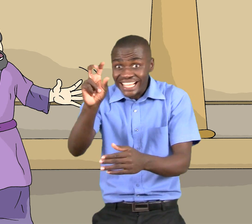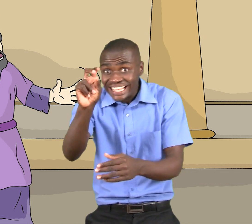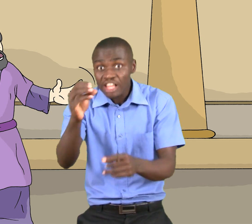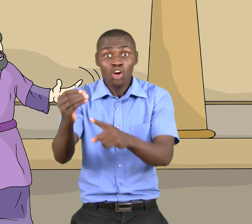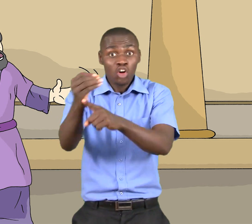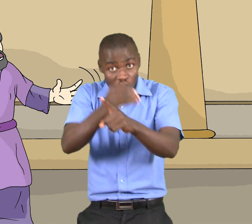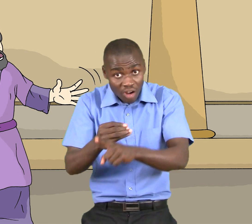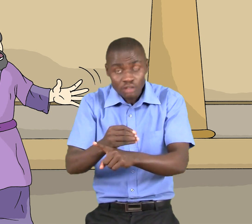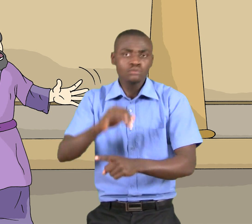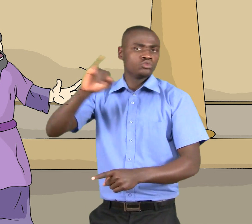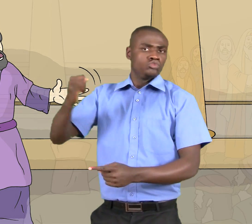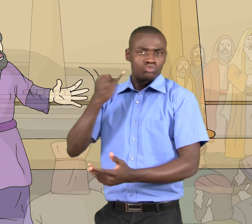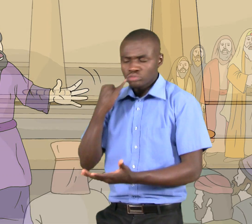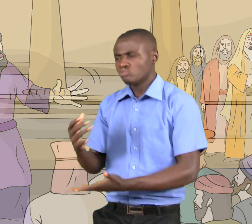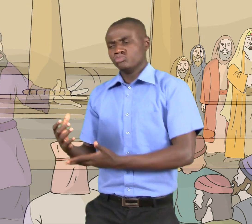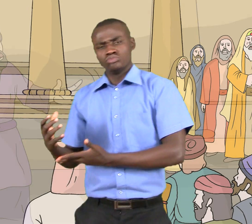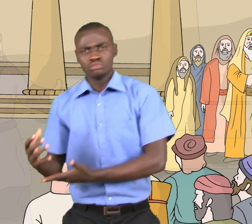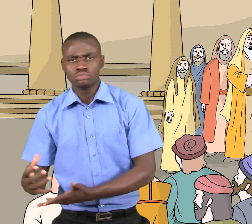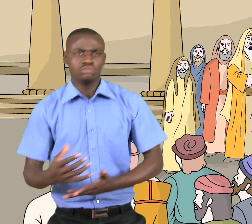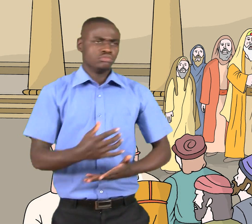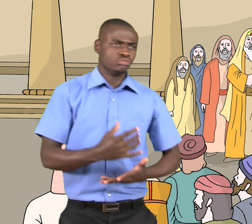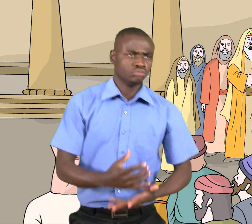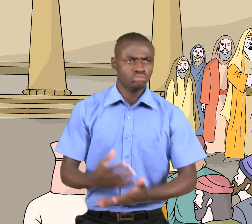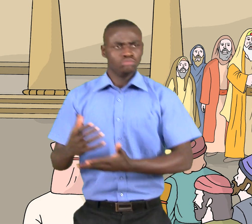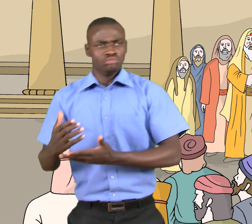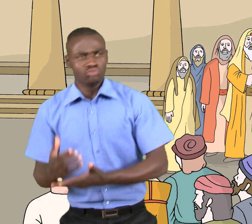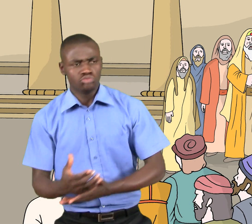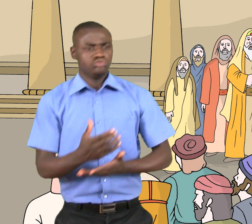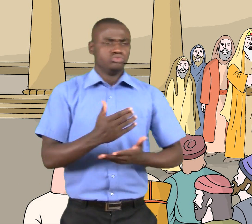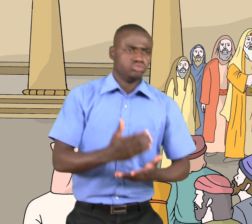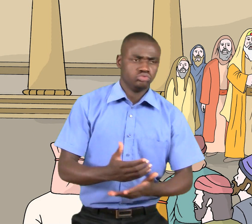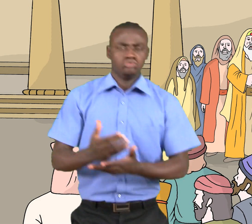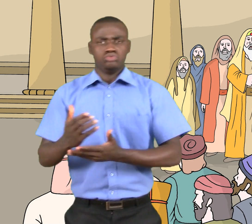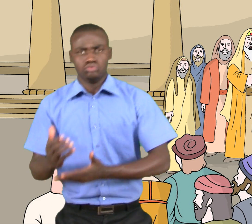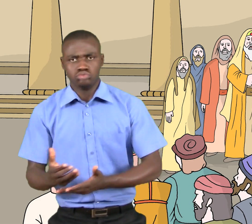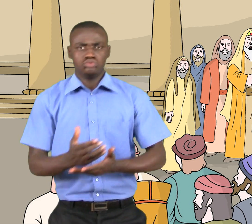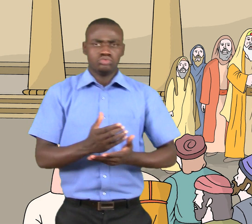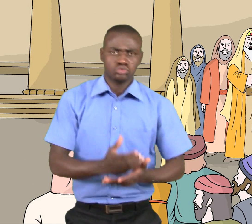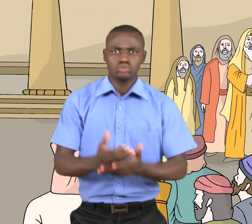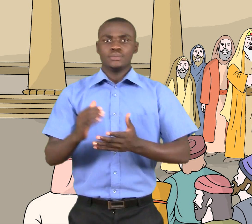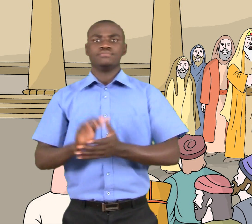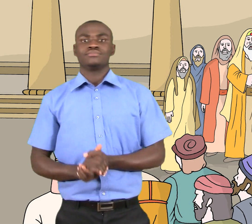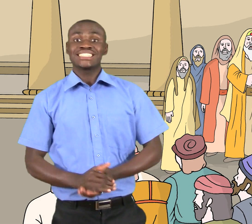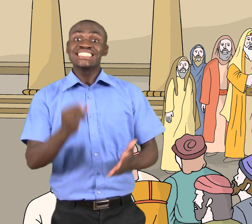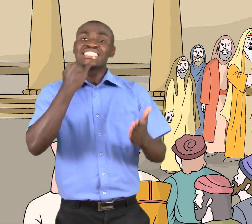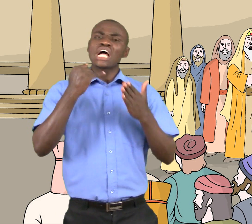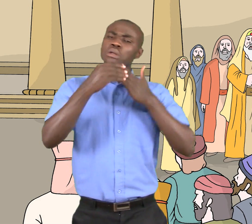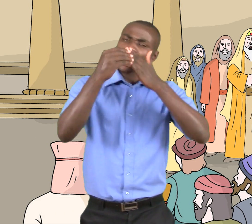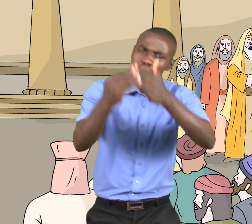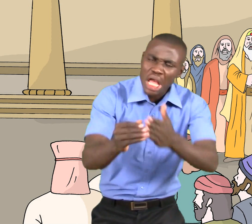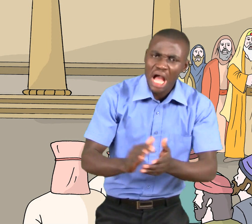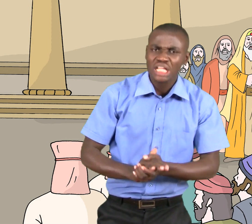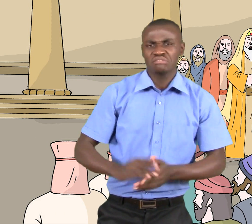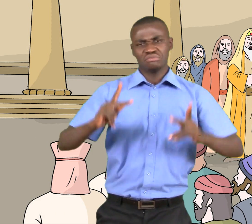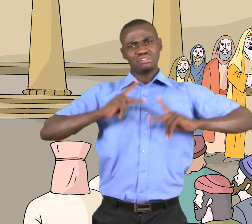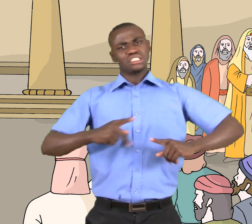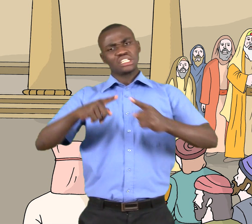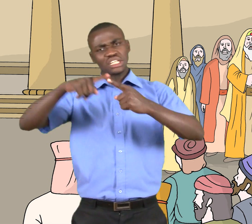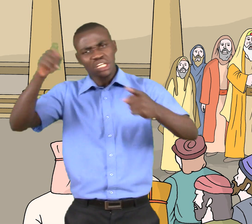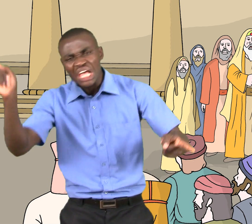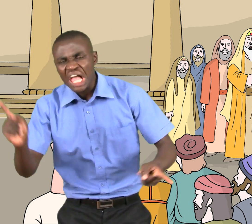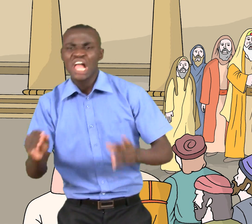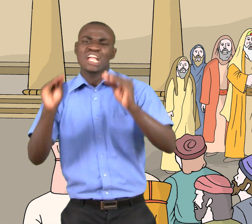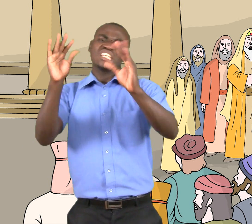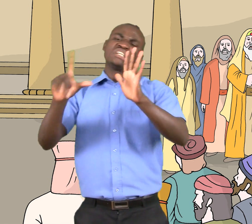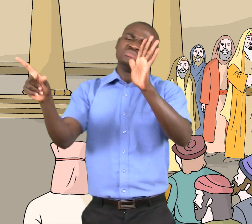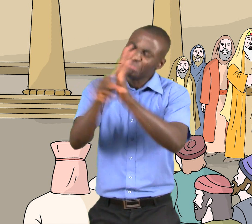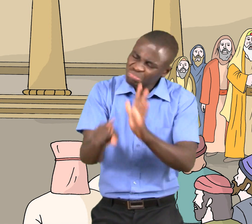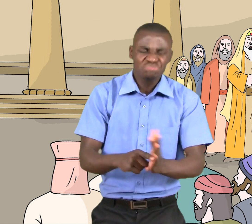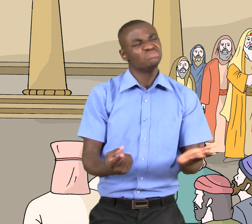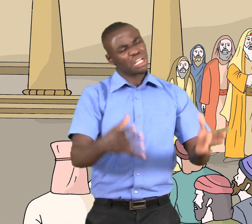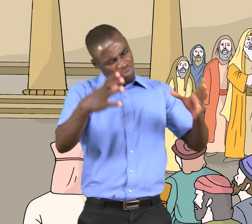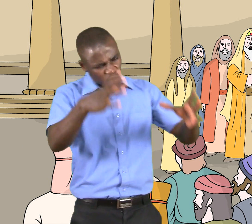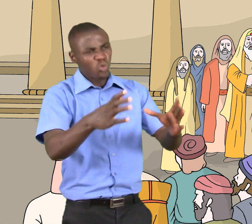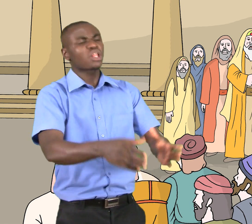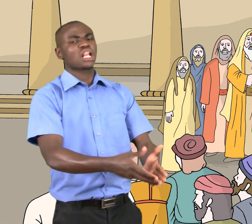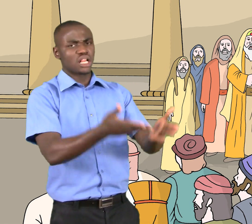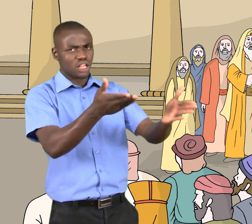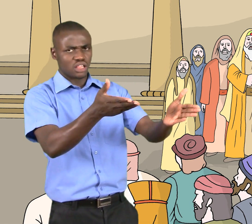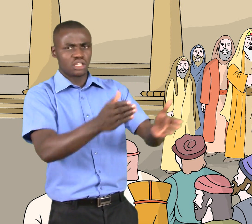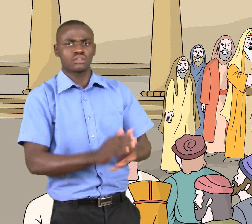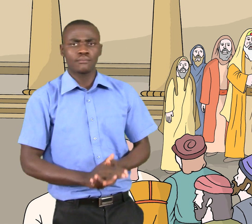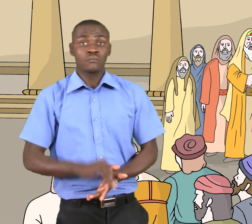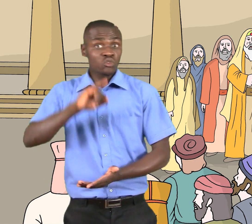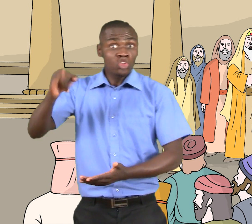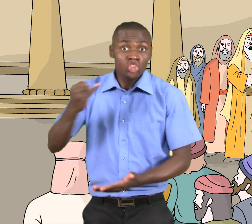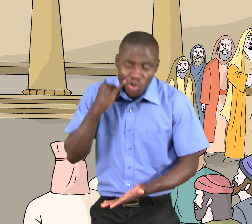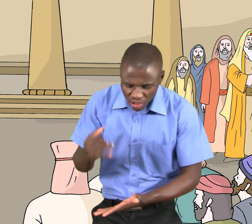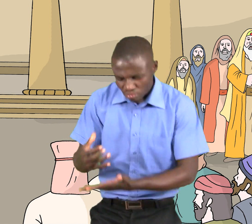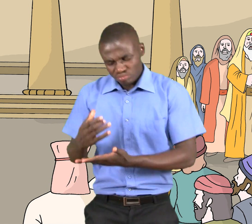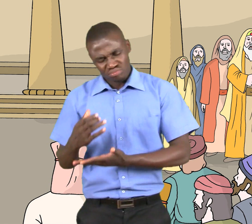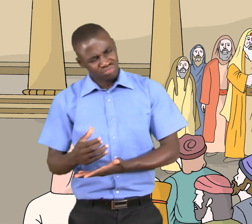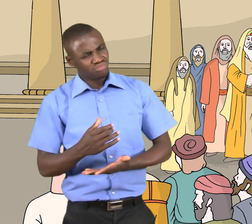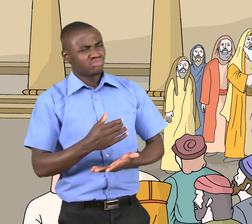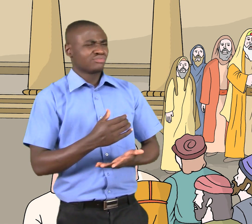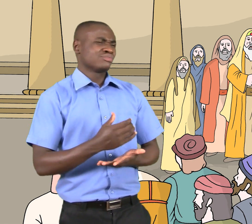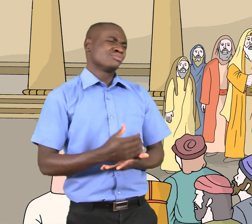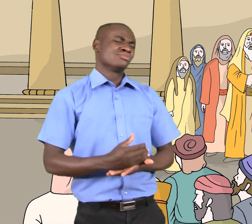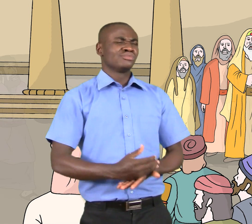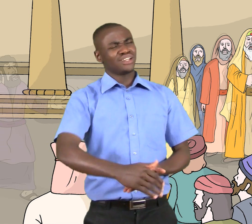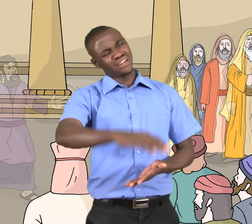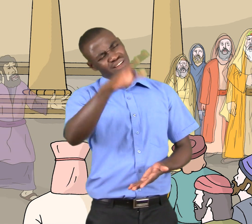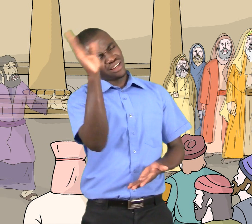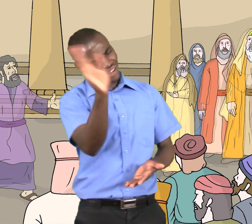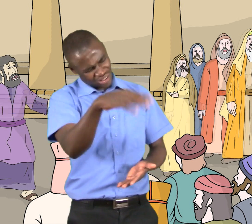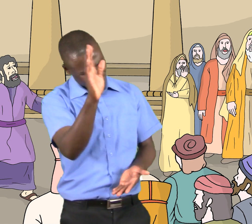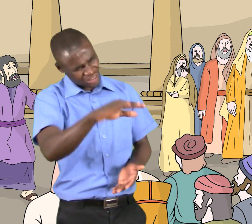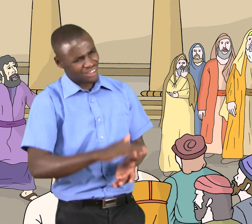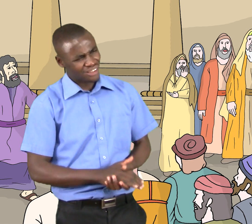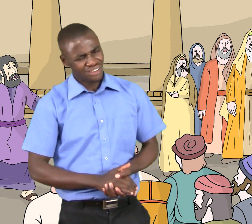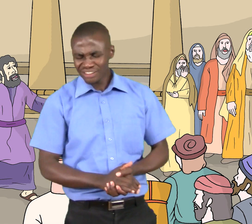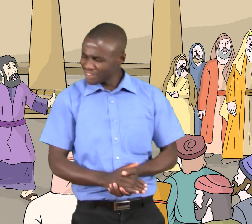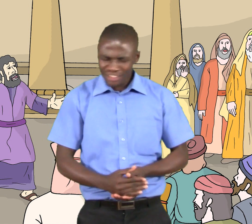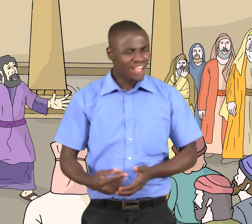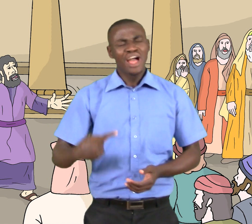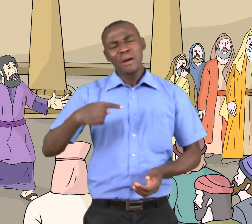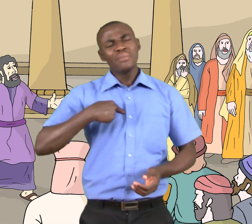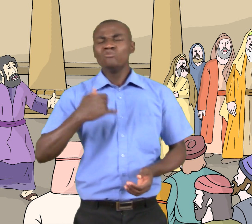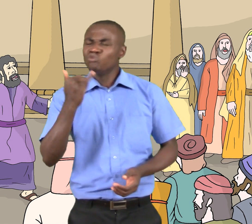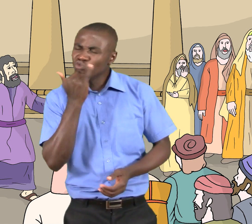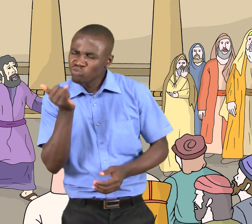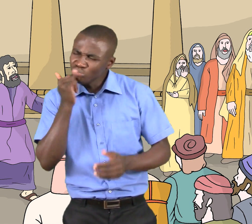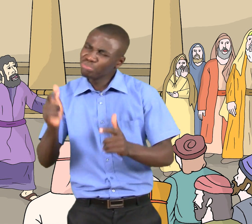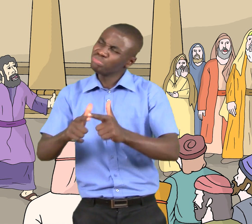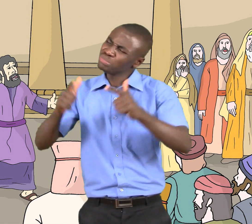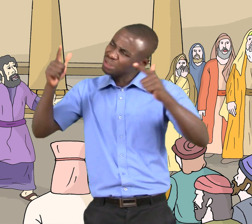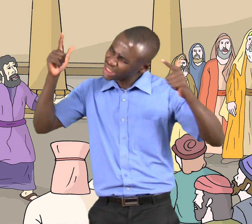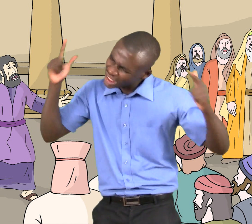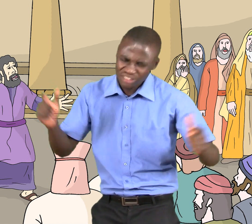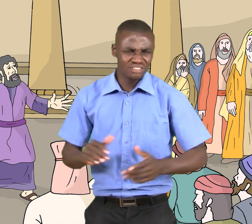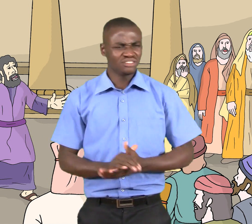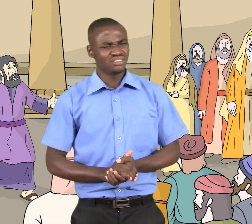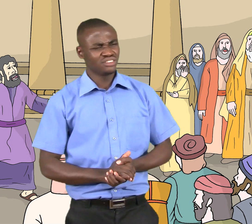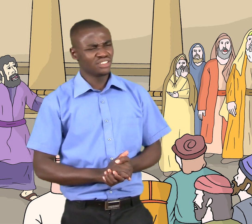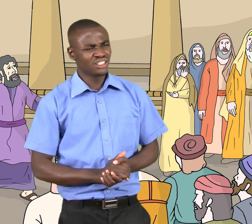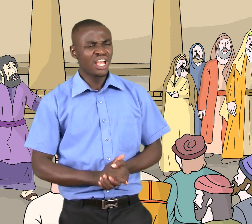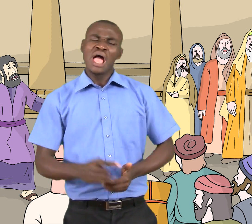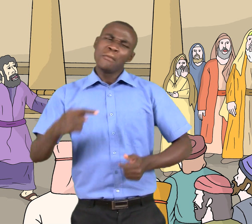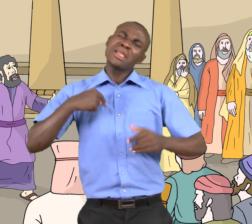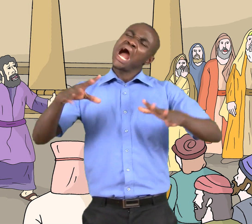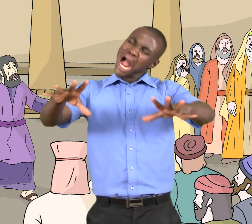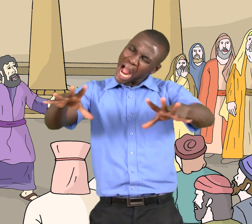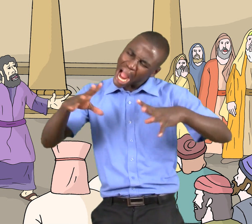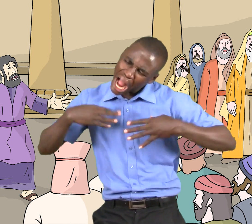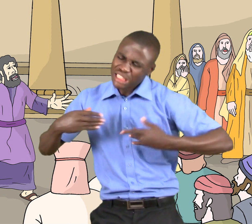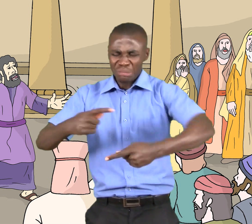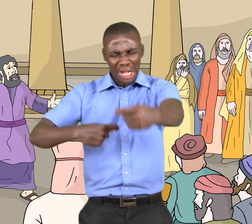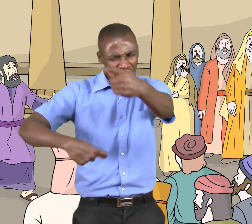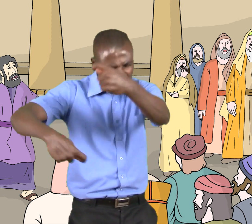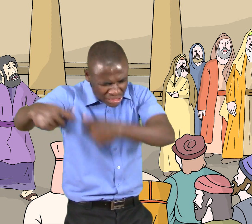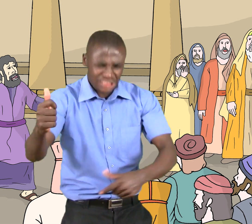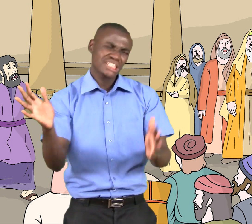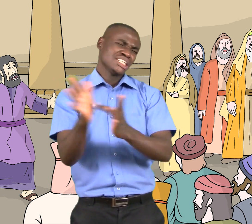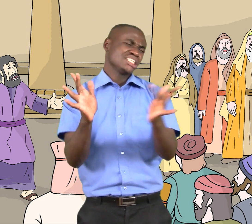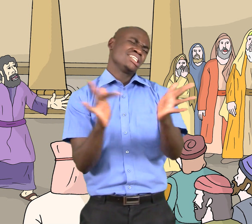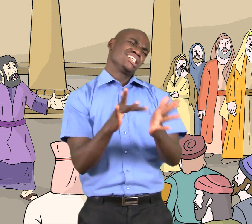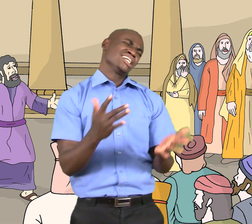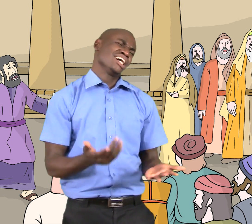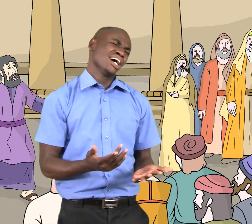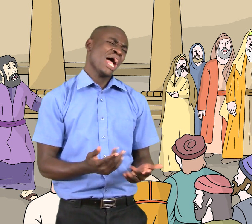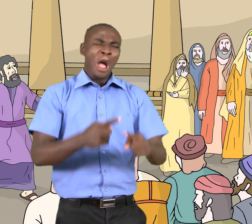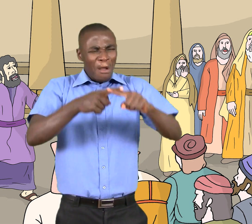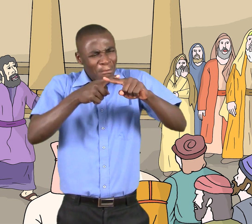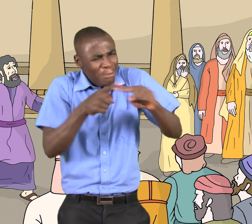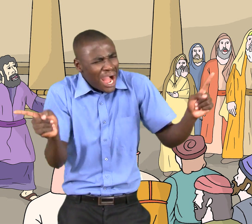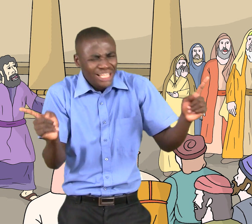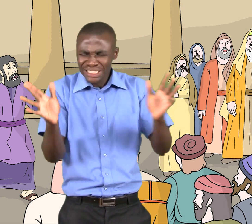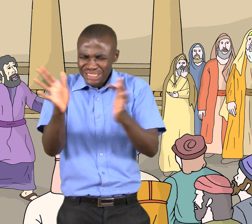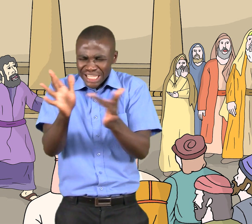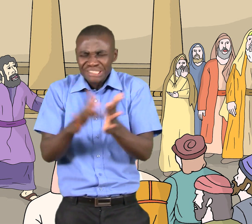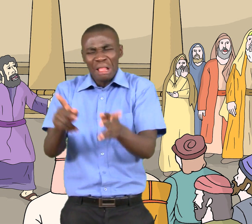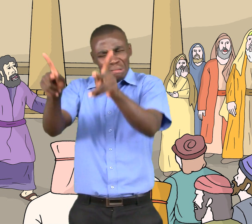“What is that to us?” they replied.